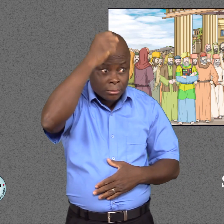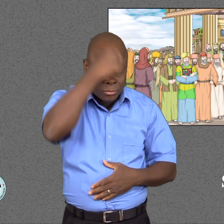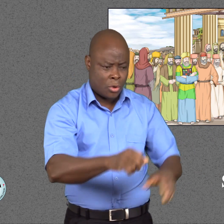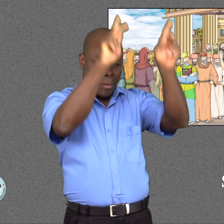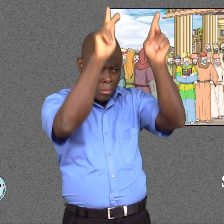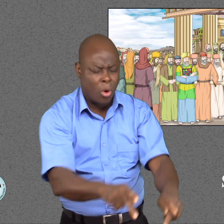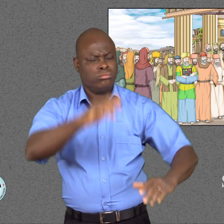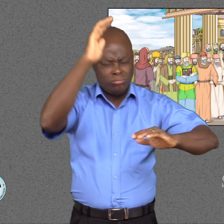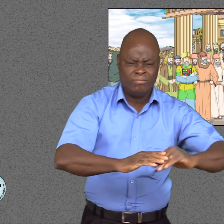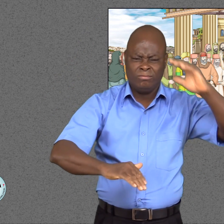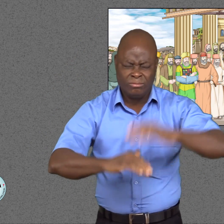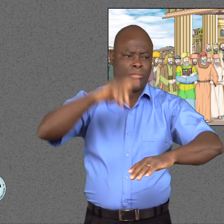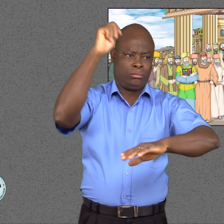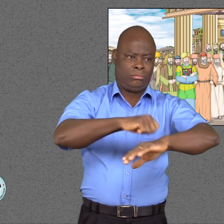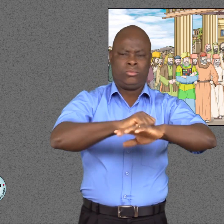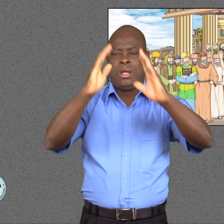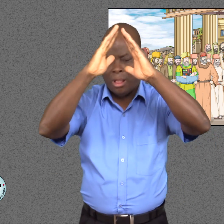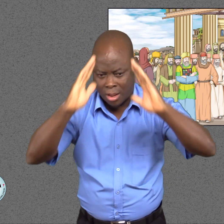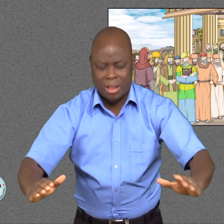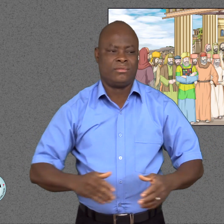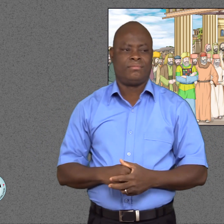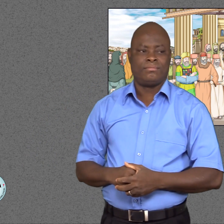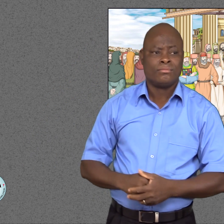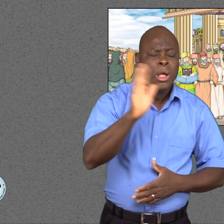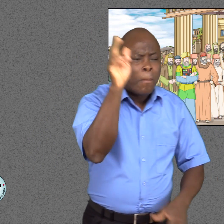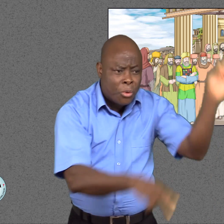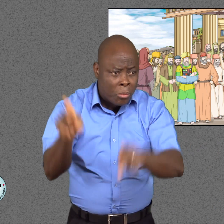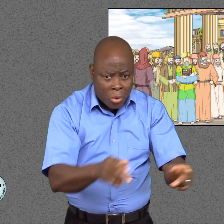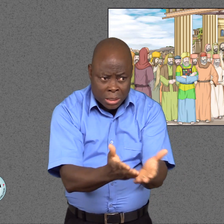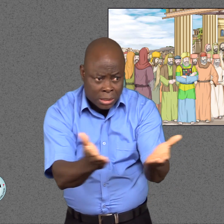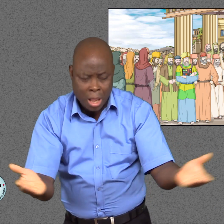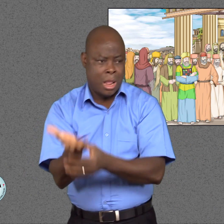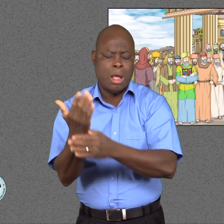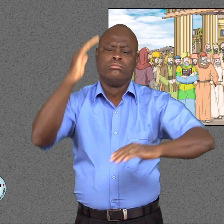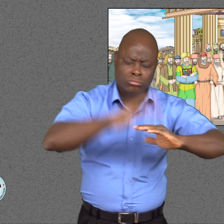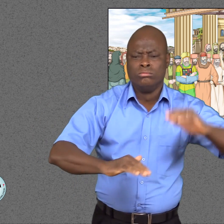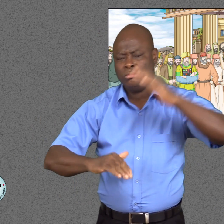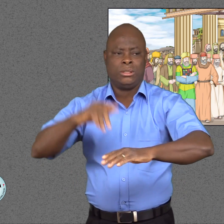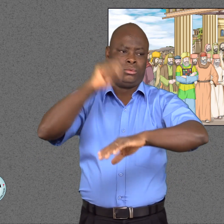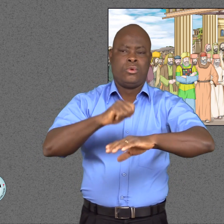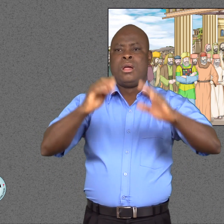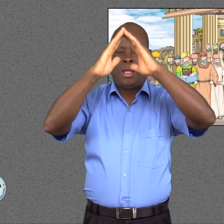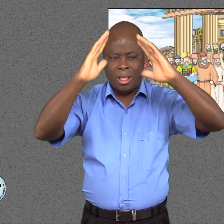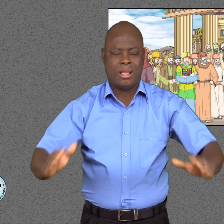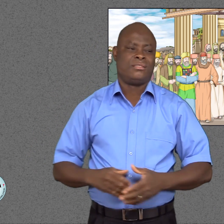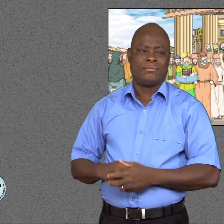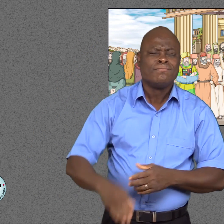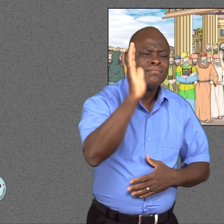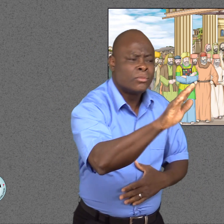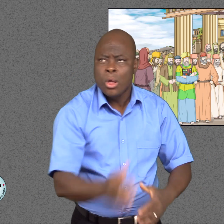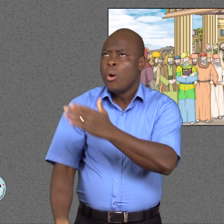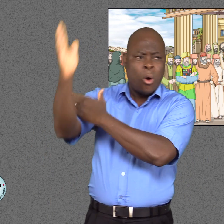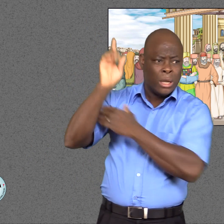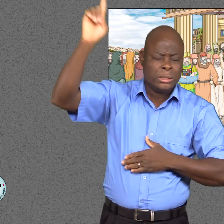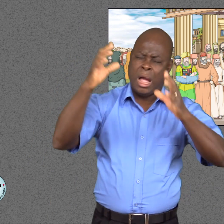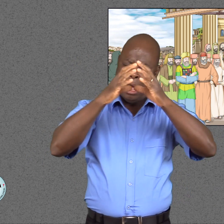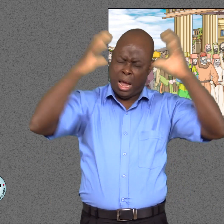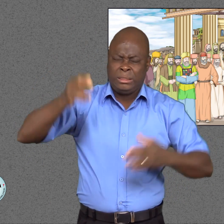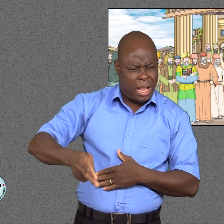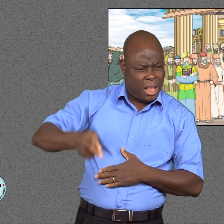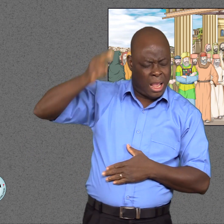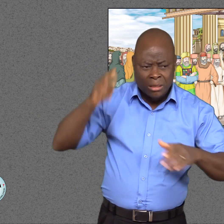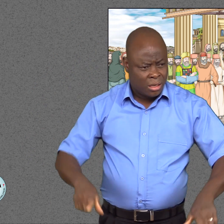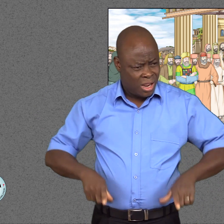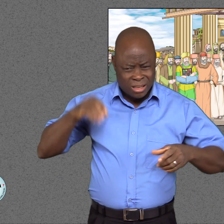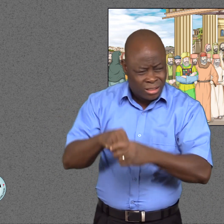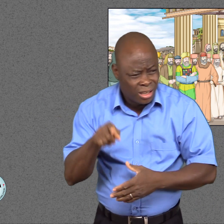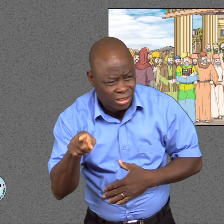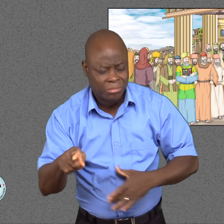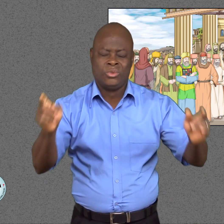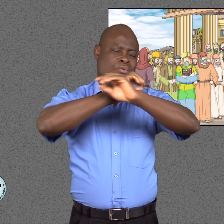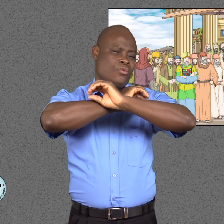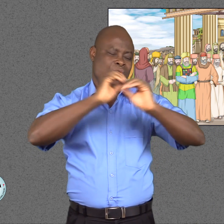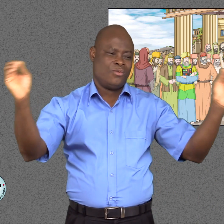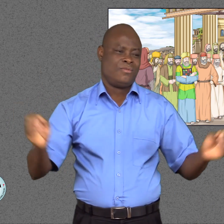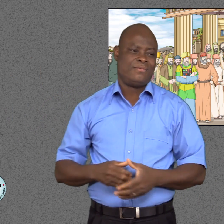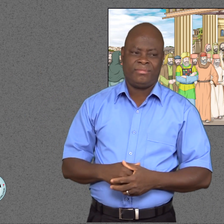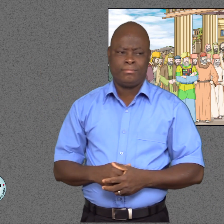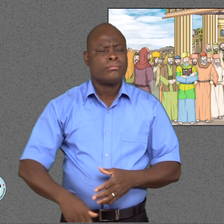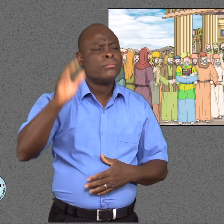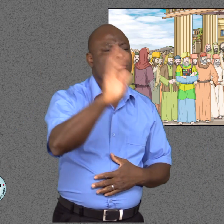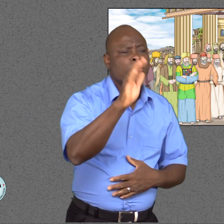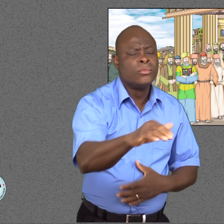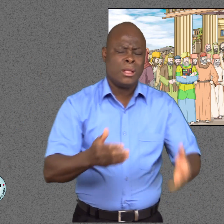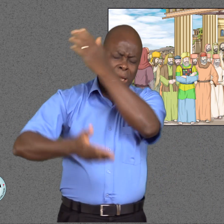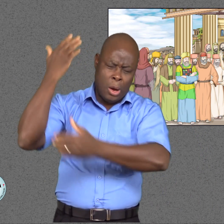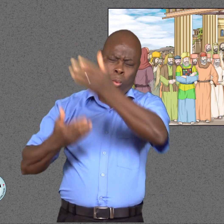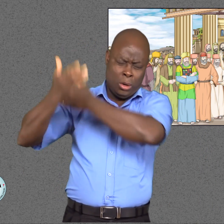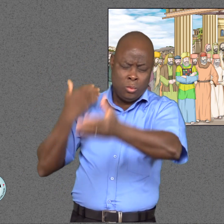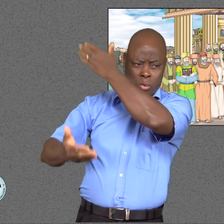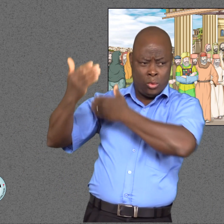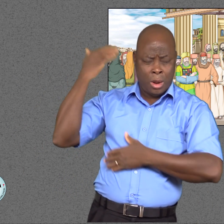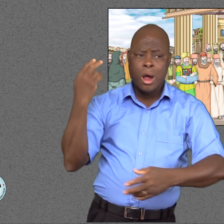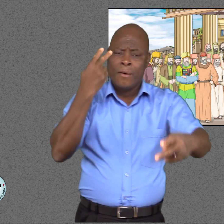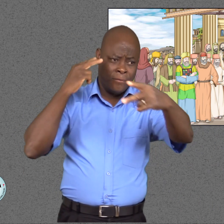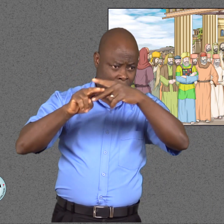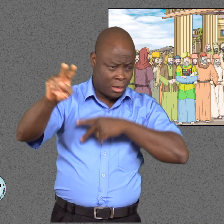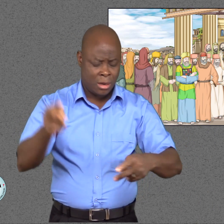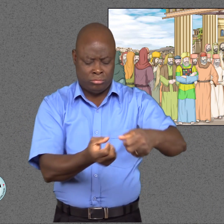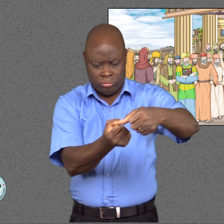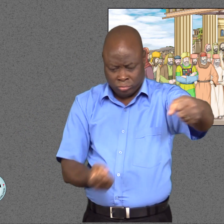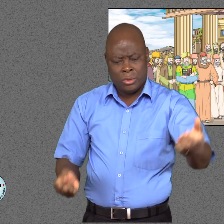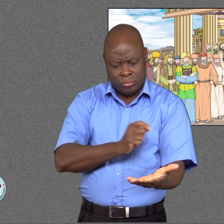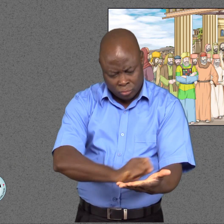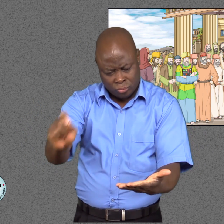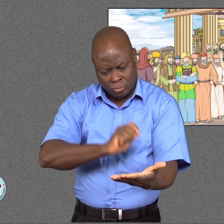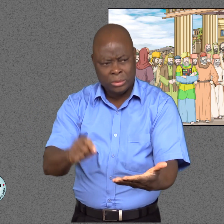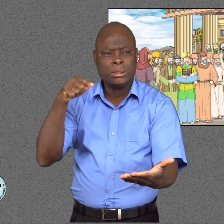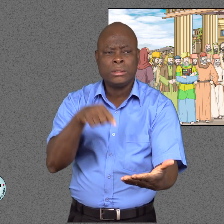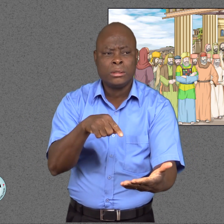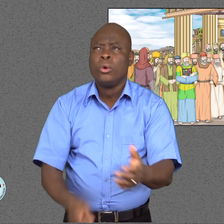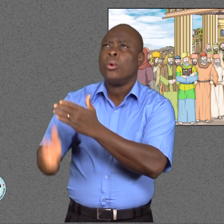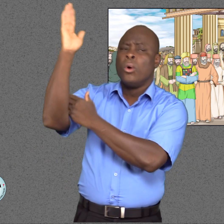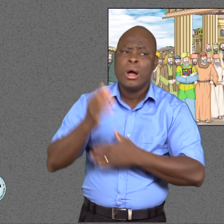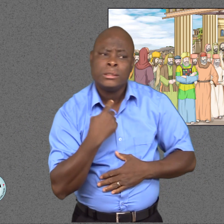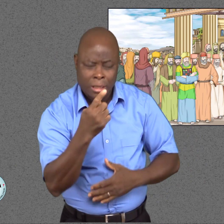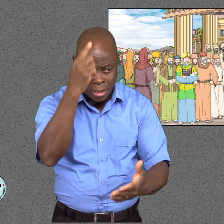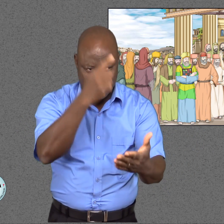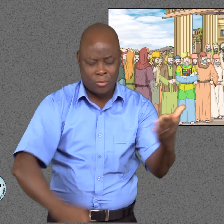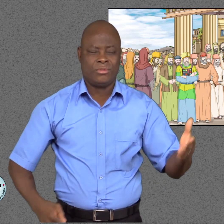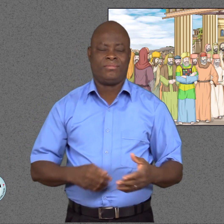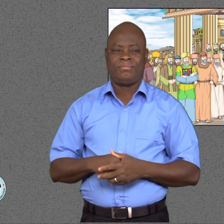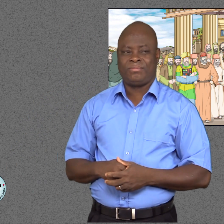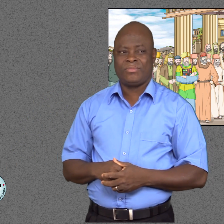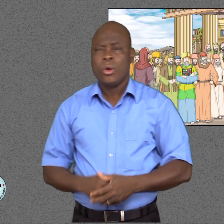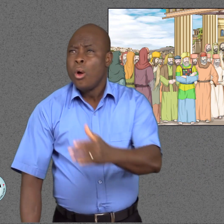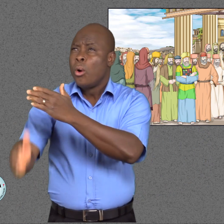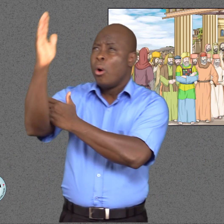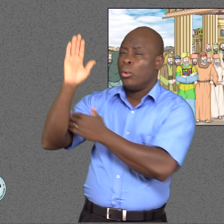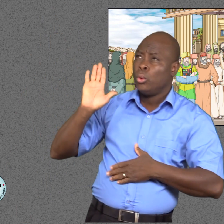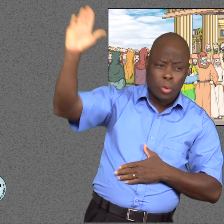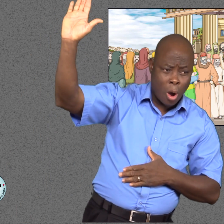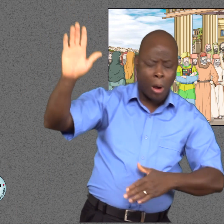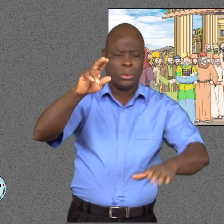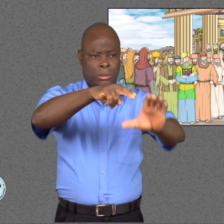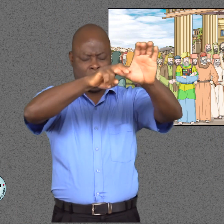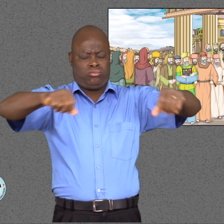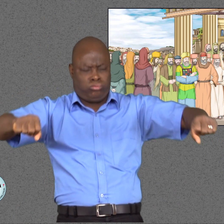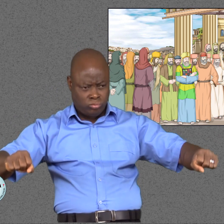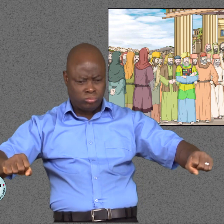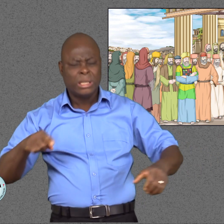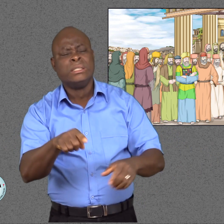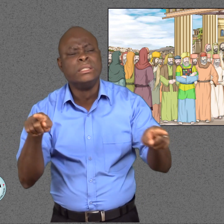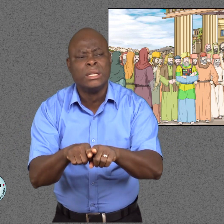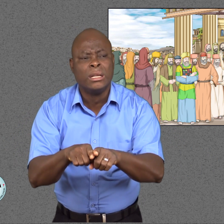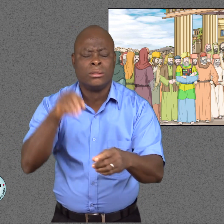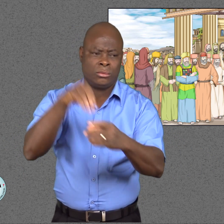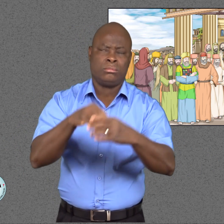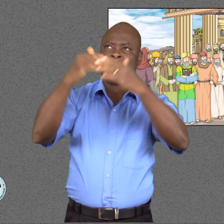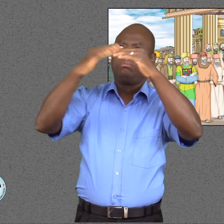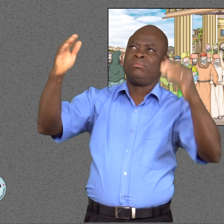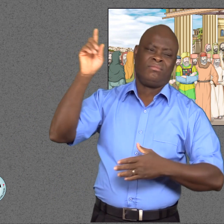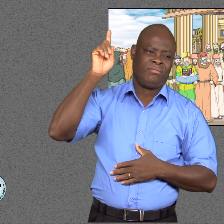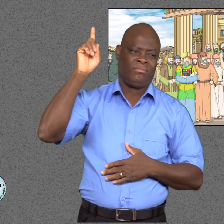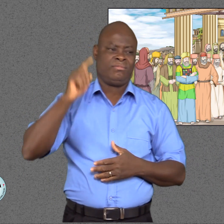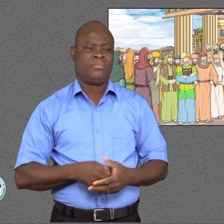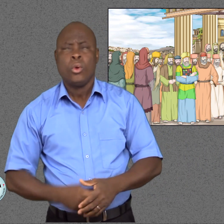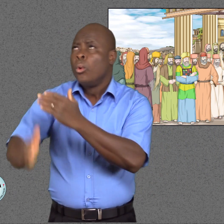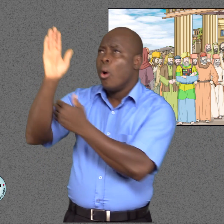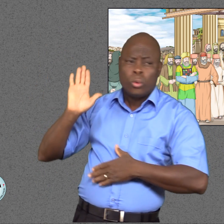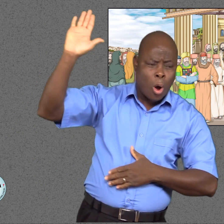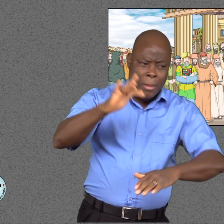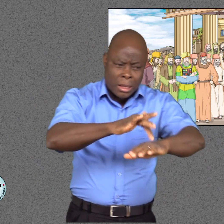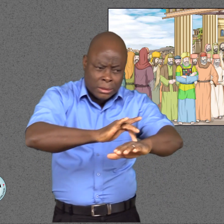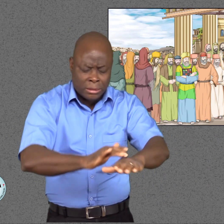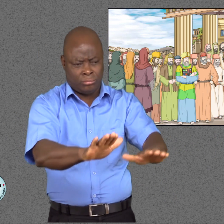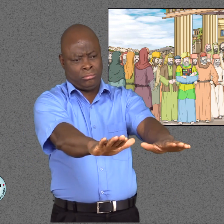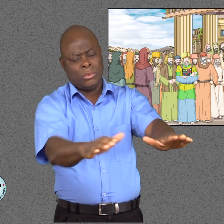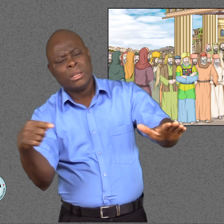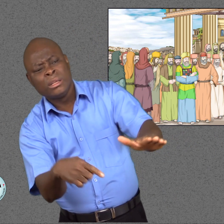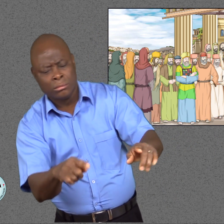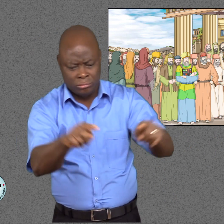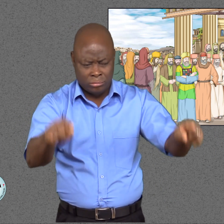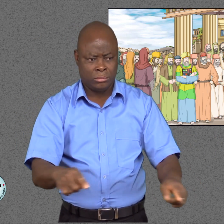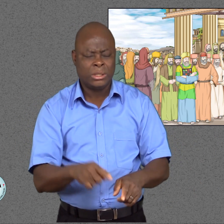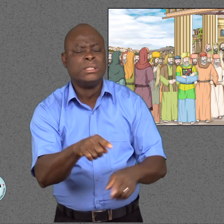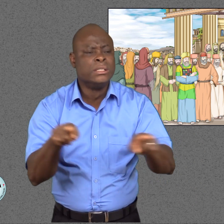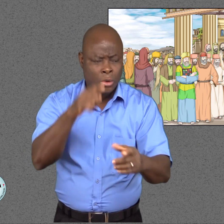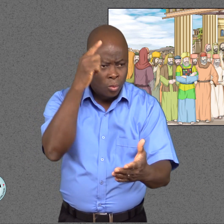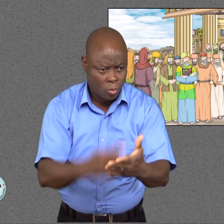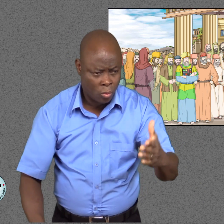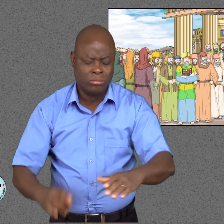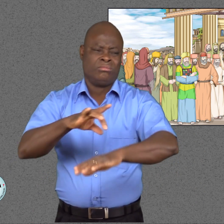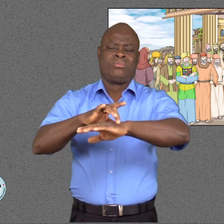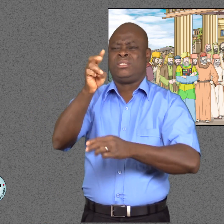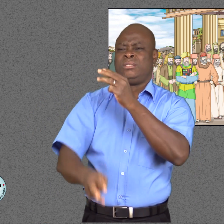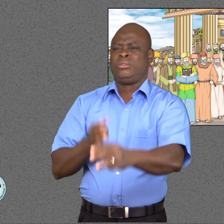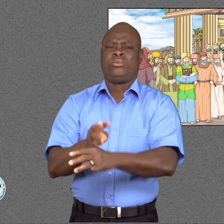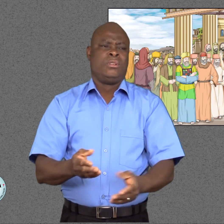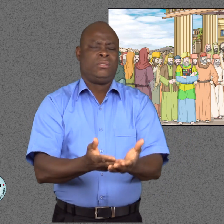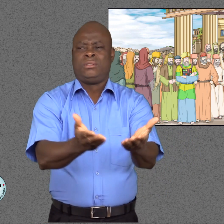But it was Solomon who built the house for Him. However, the Most High does not dwell in houses made by human hands.